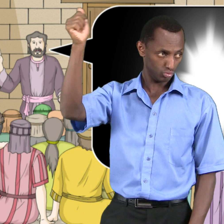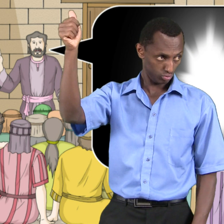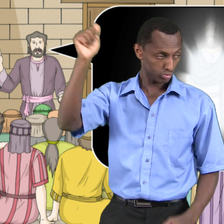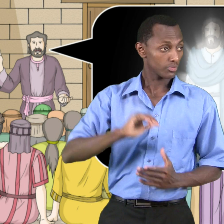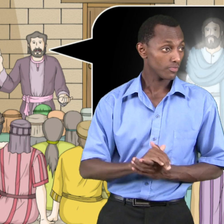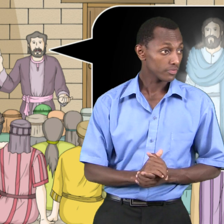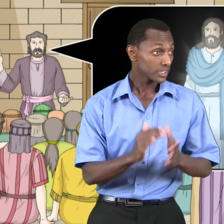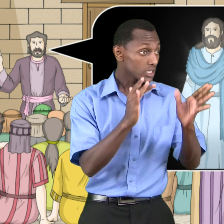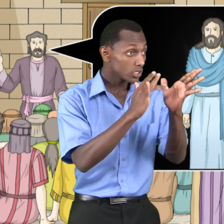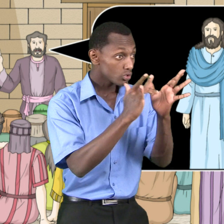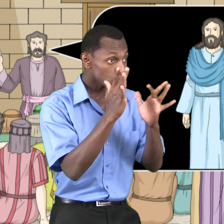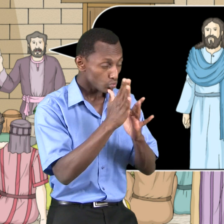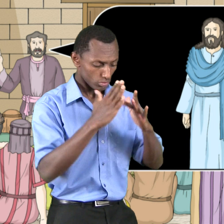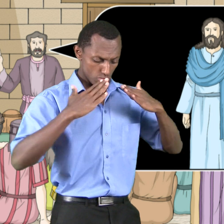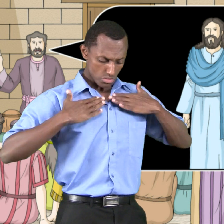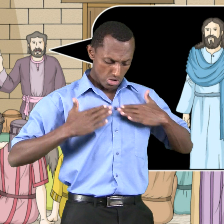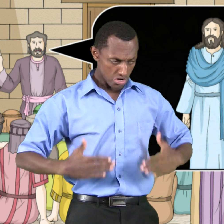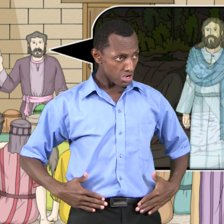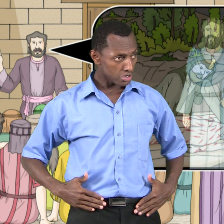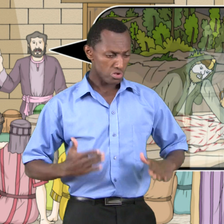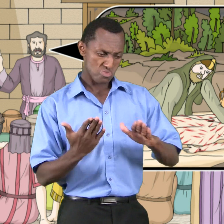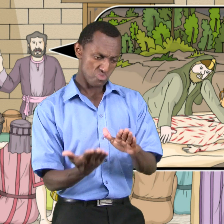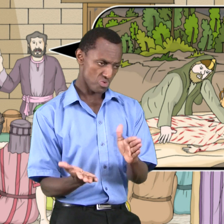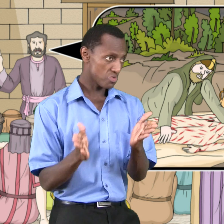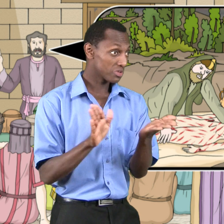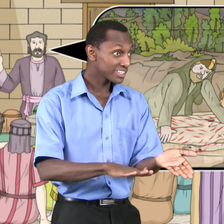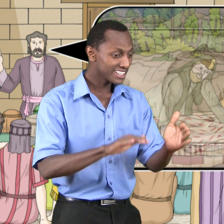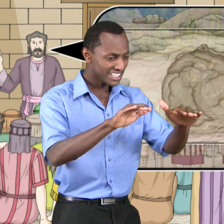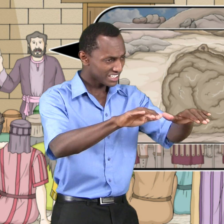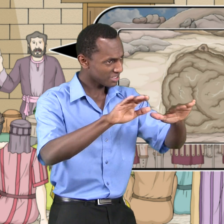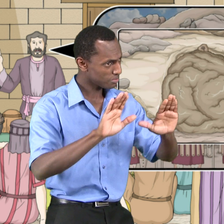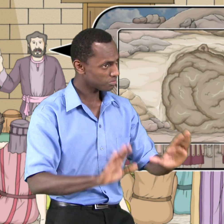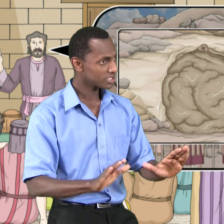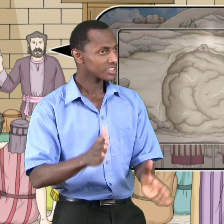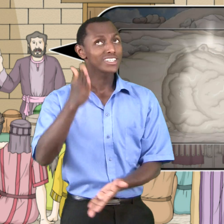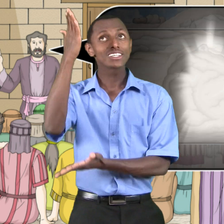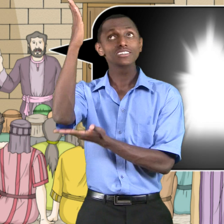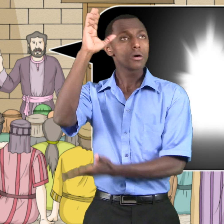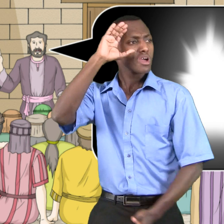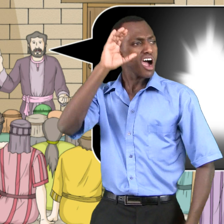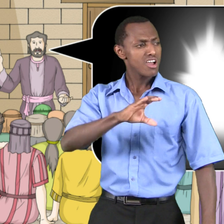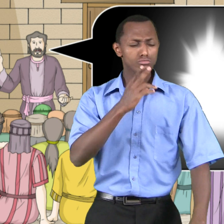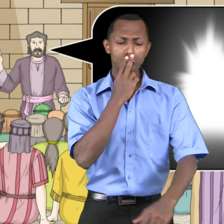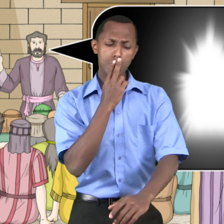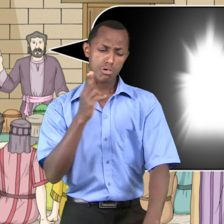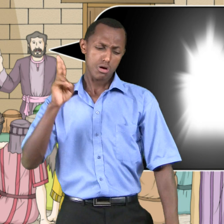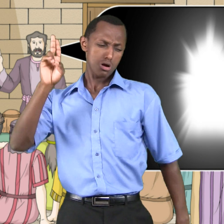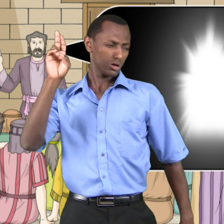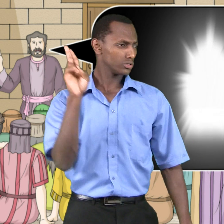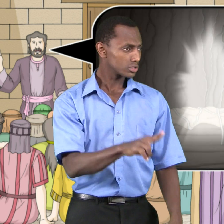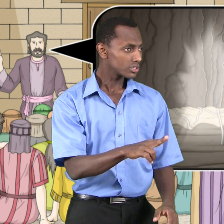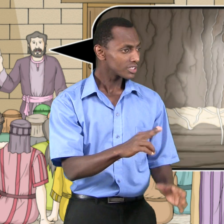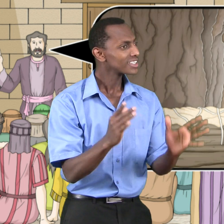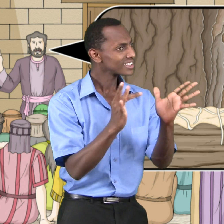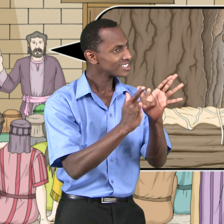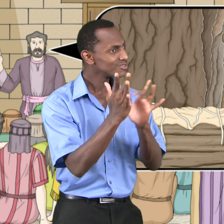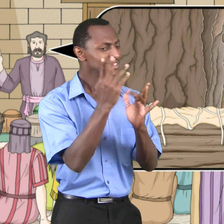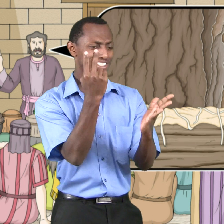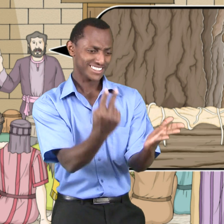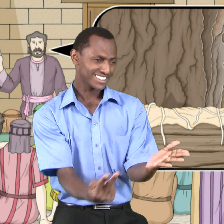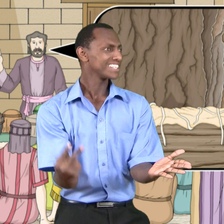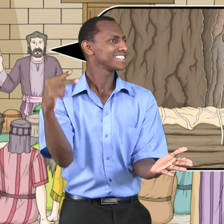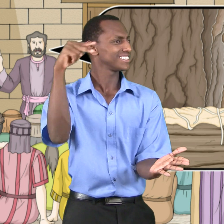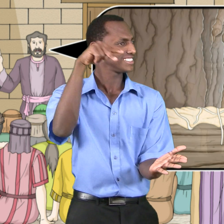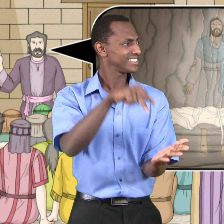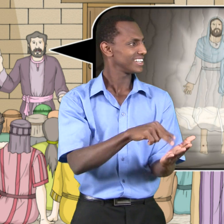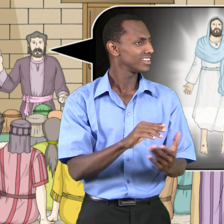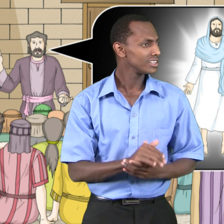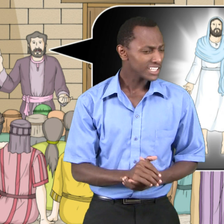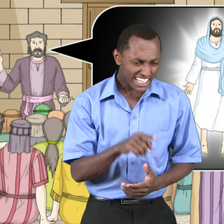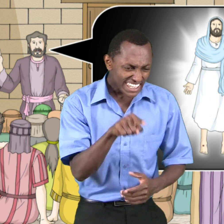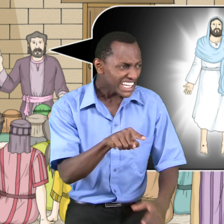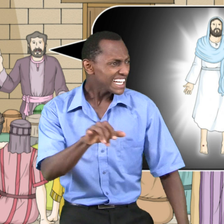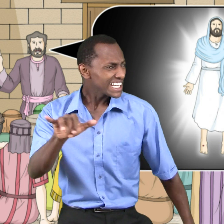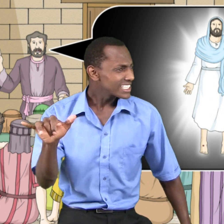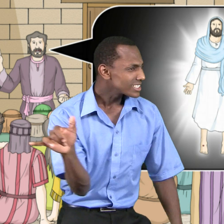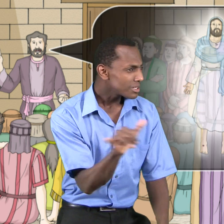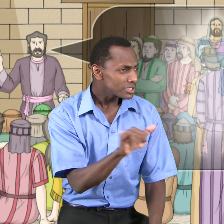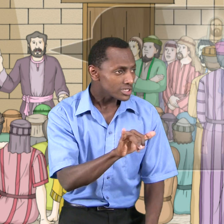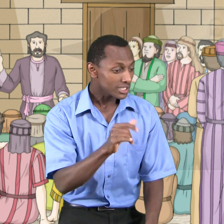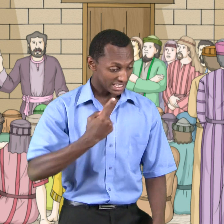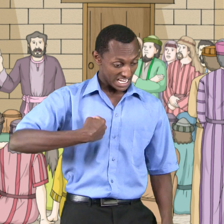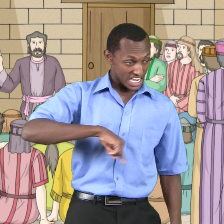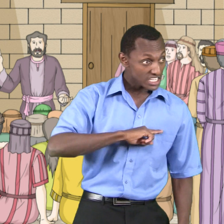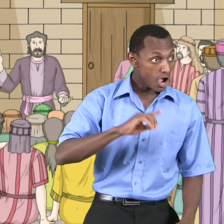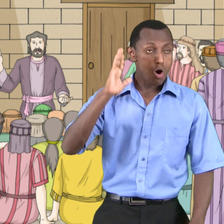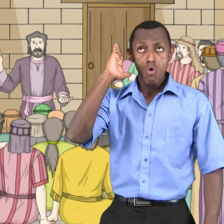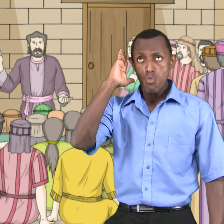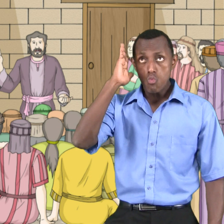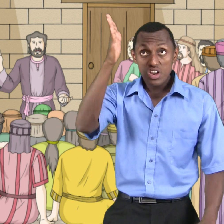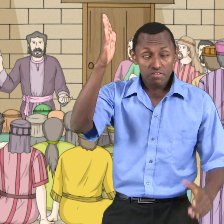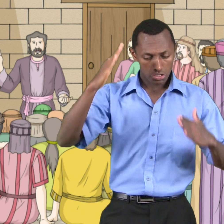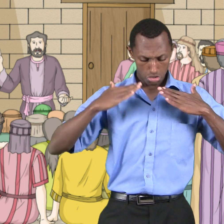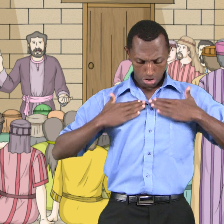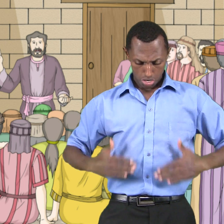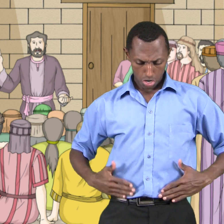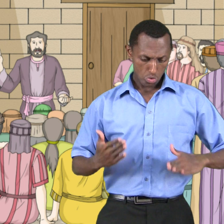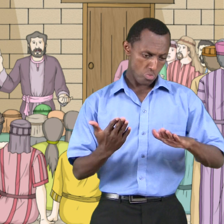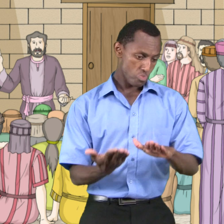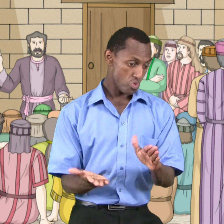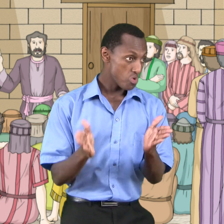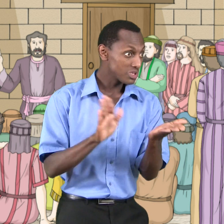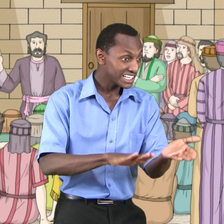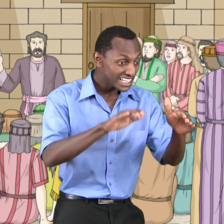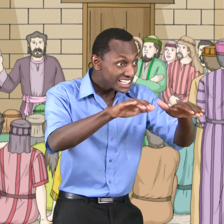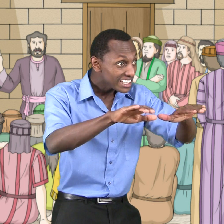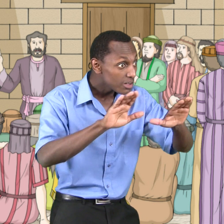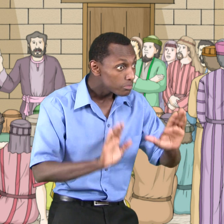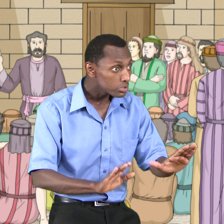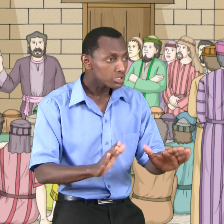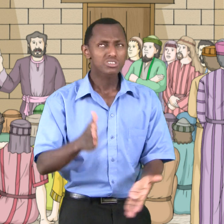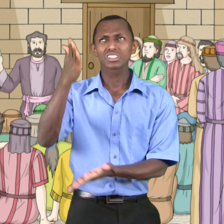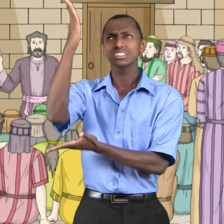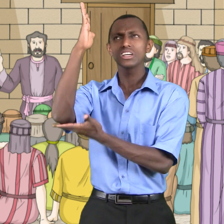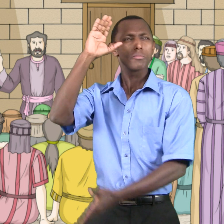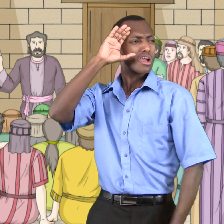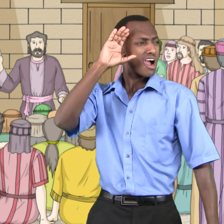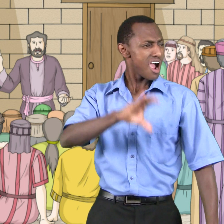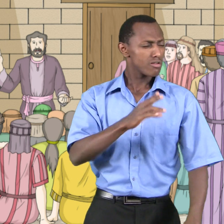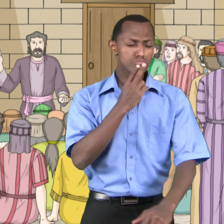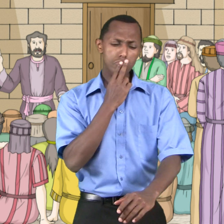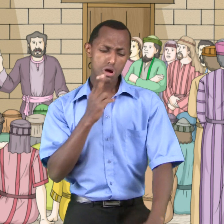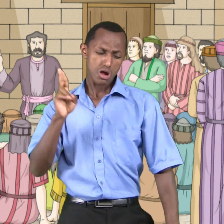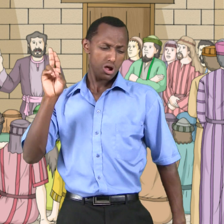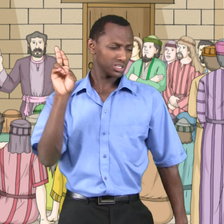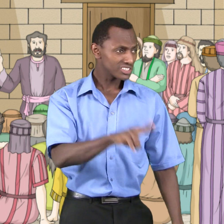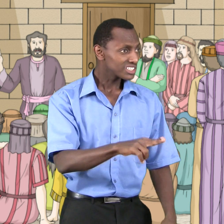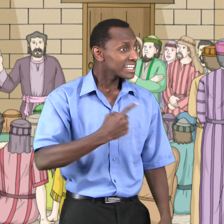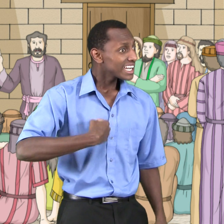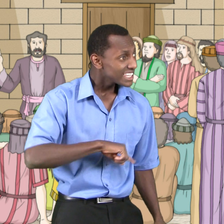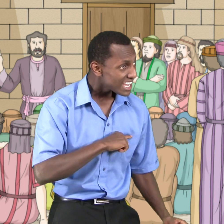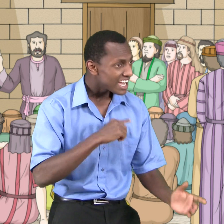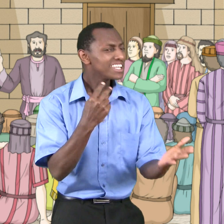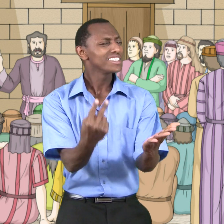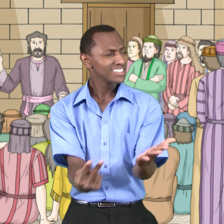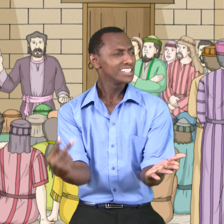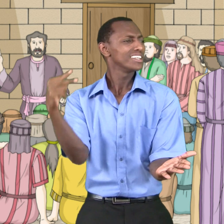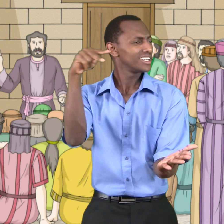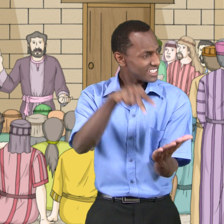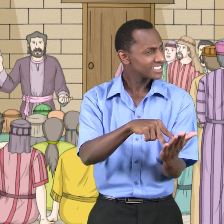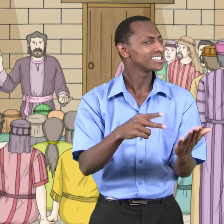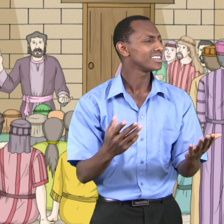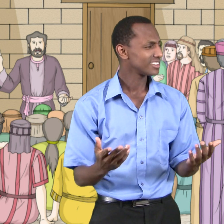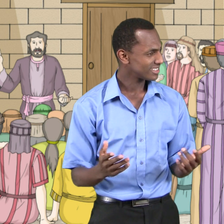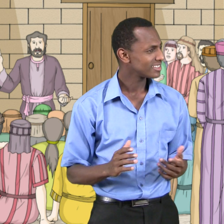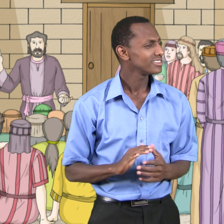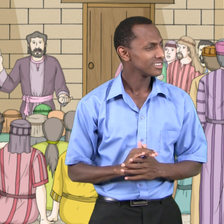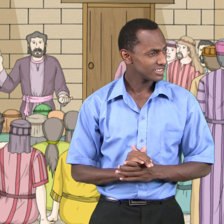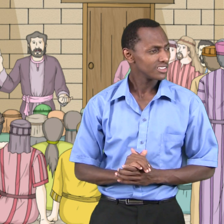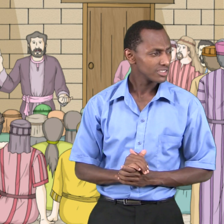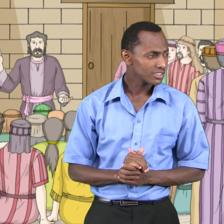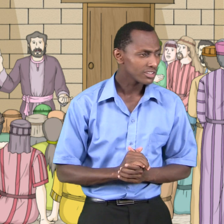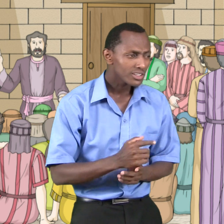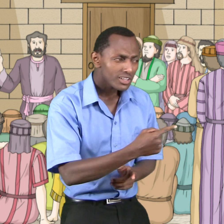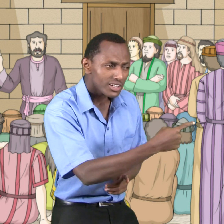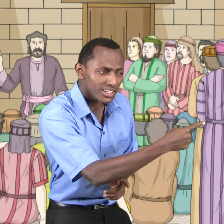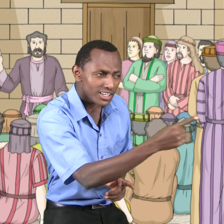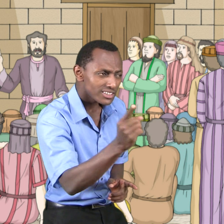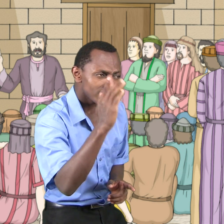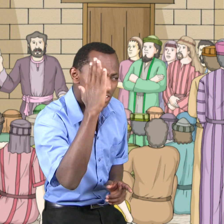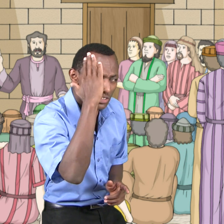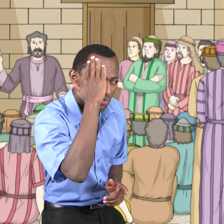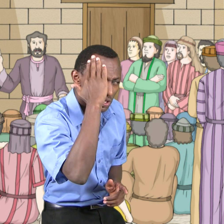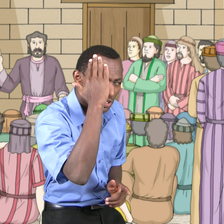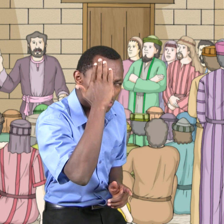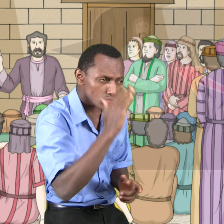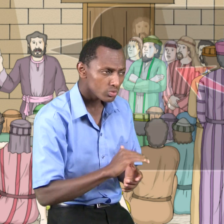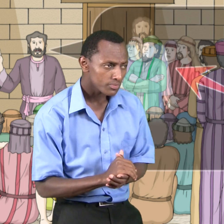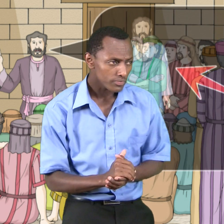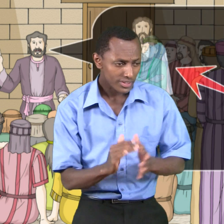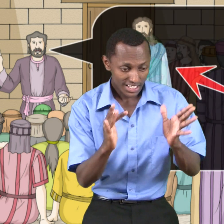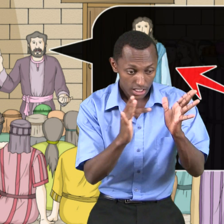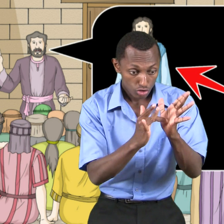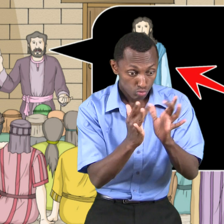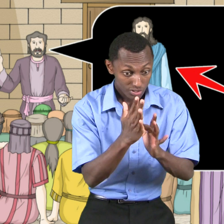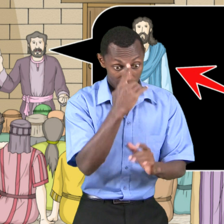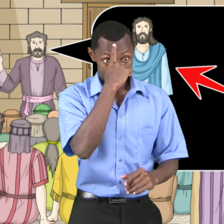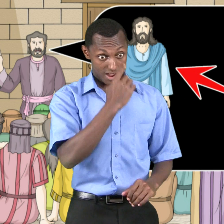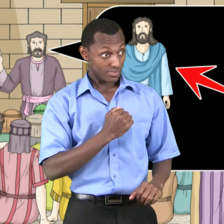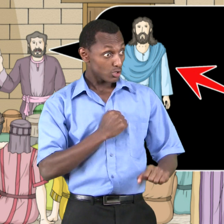By His power God raised the Lord from the dead, and He will raise us also.